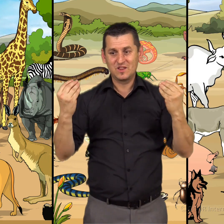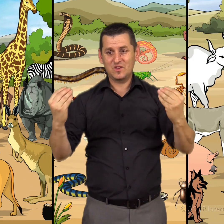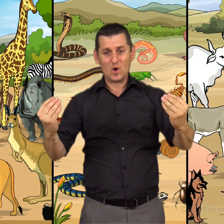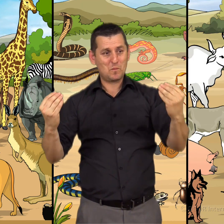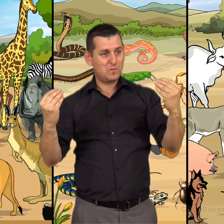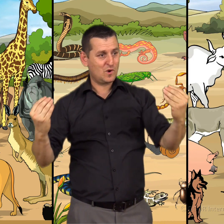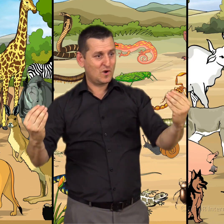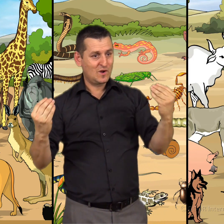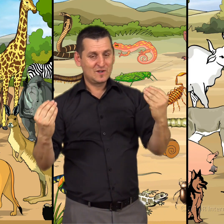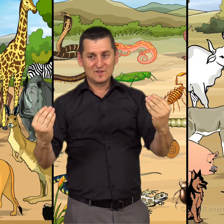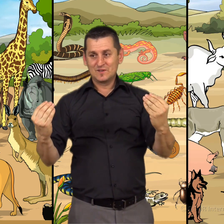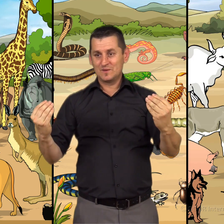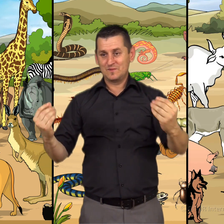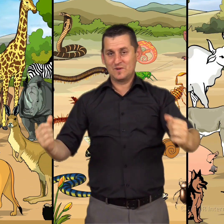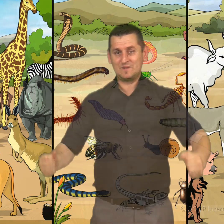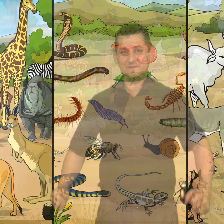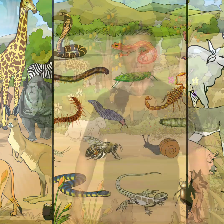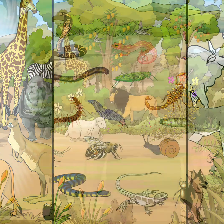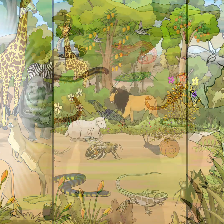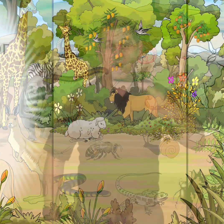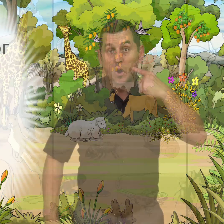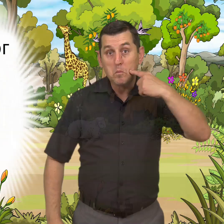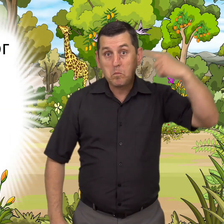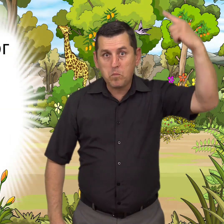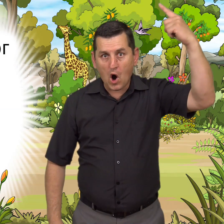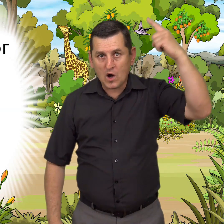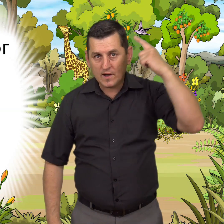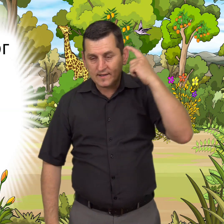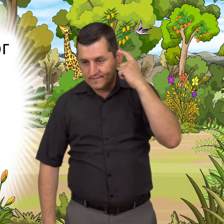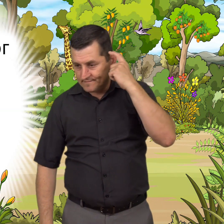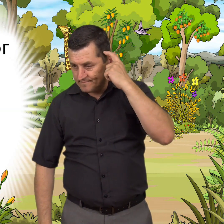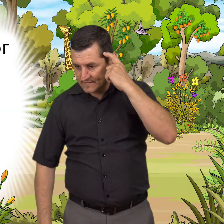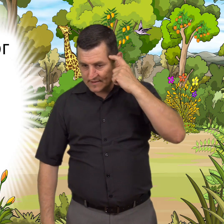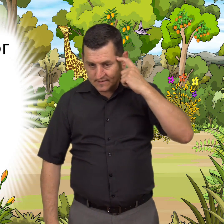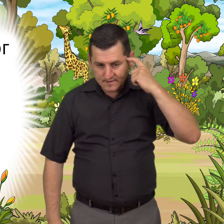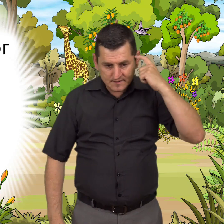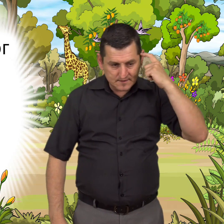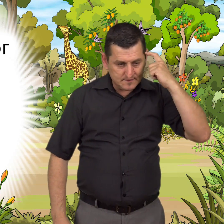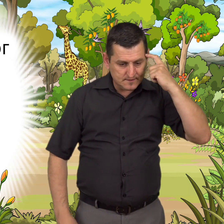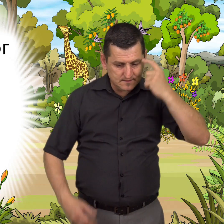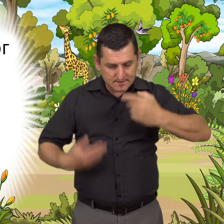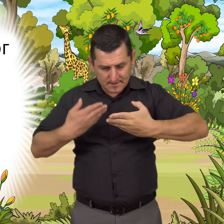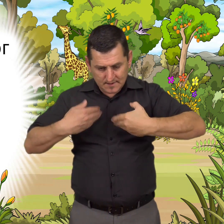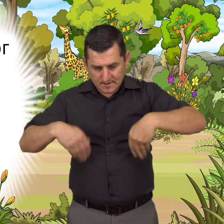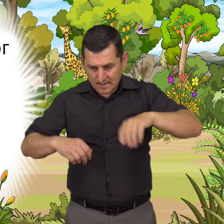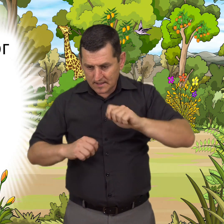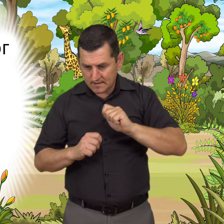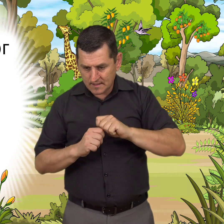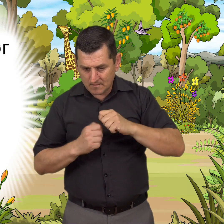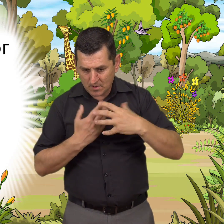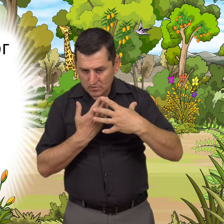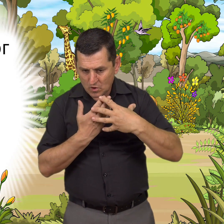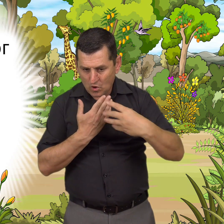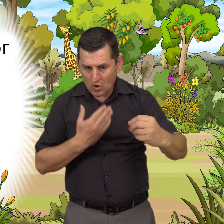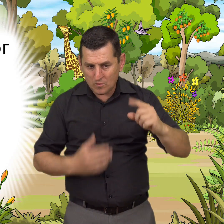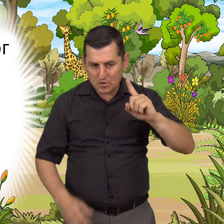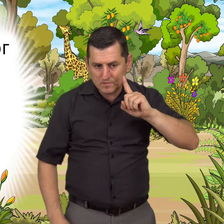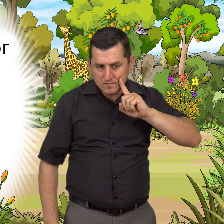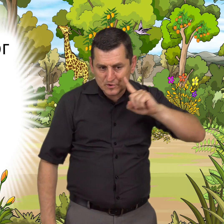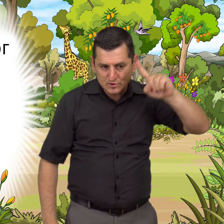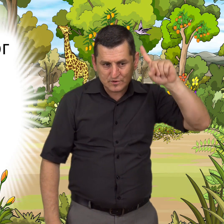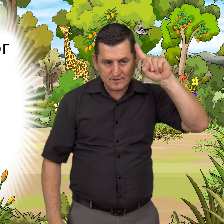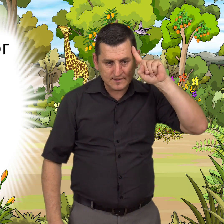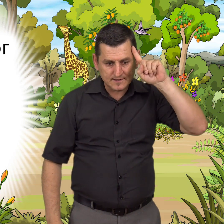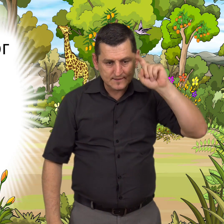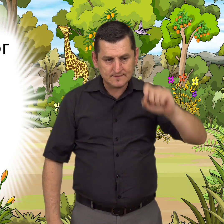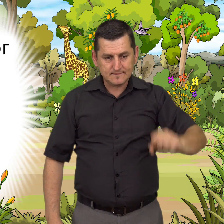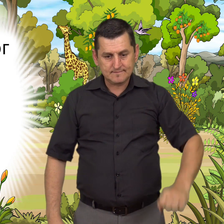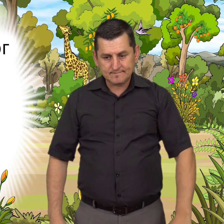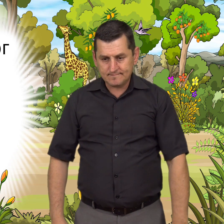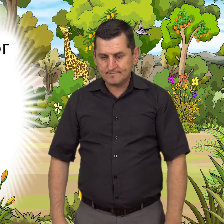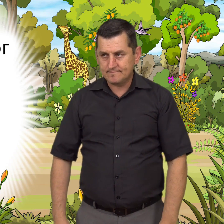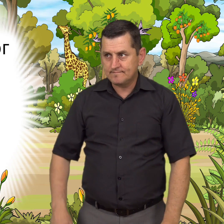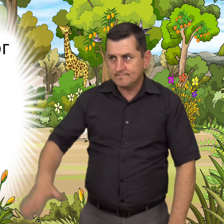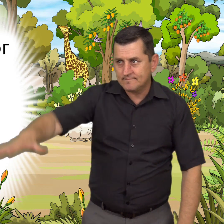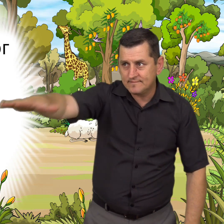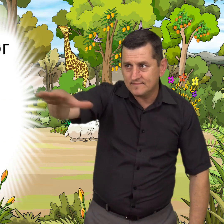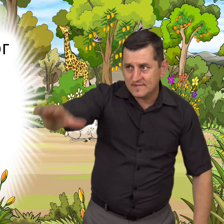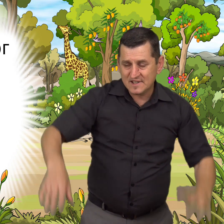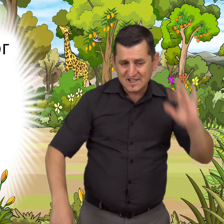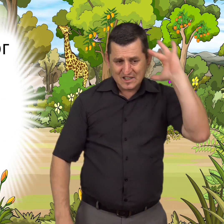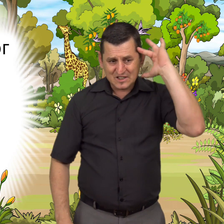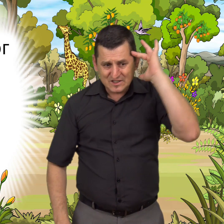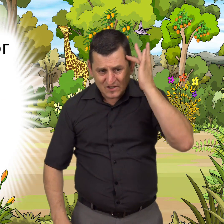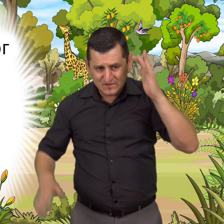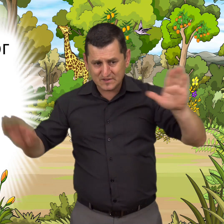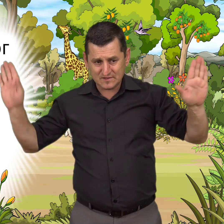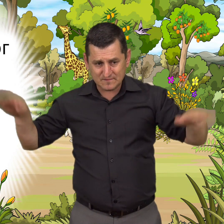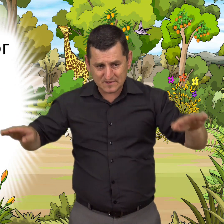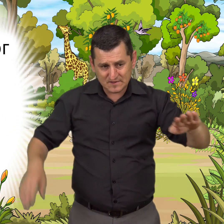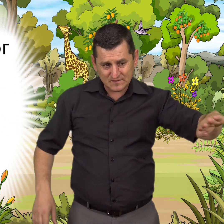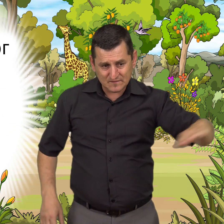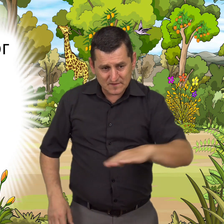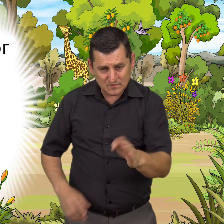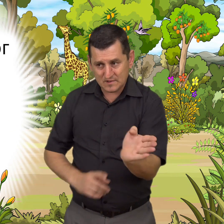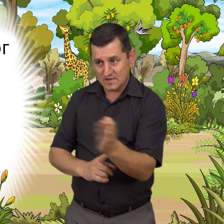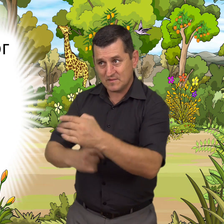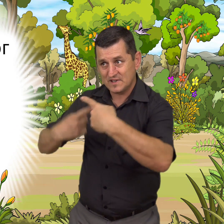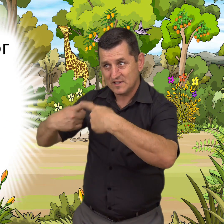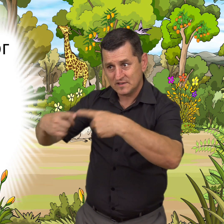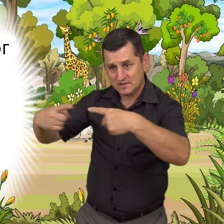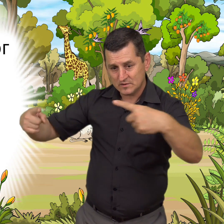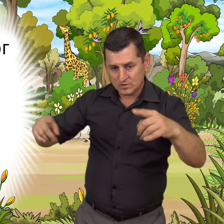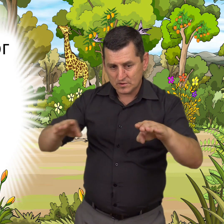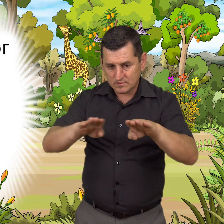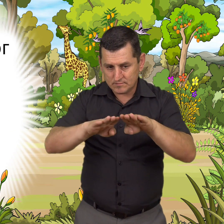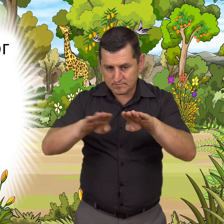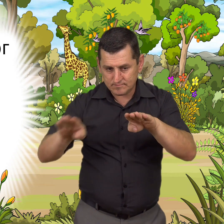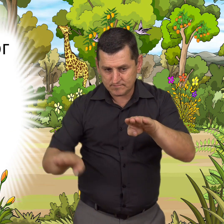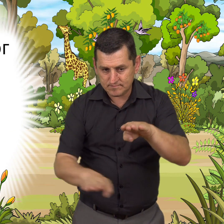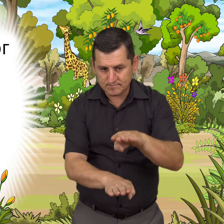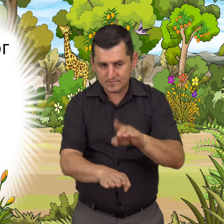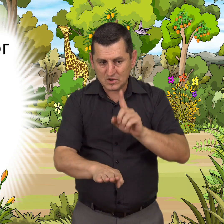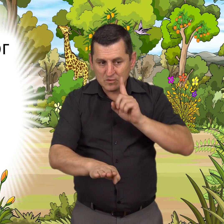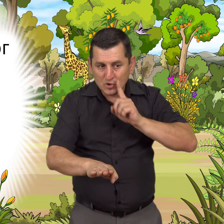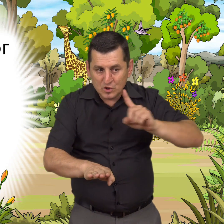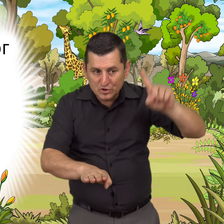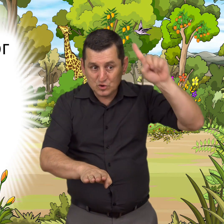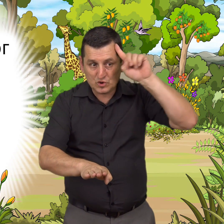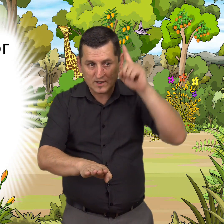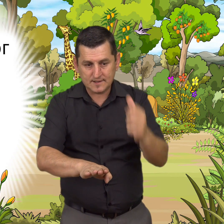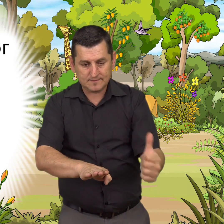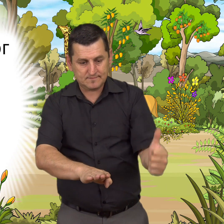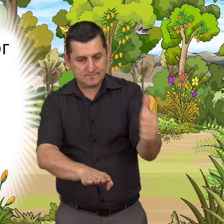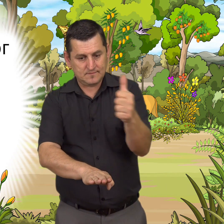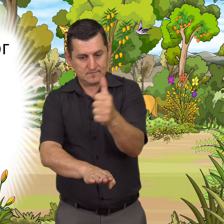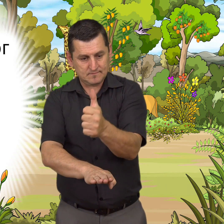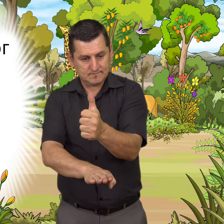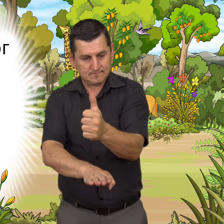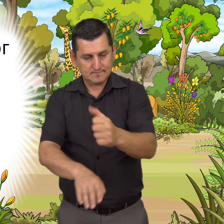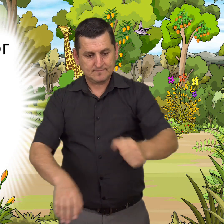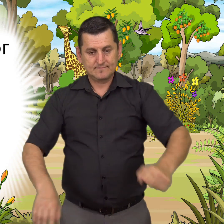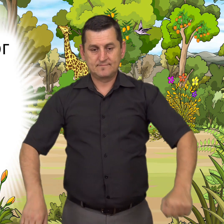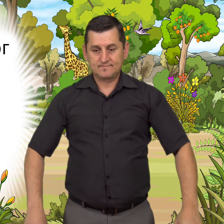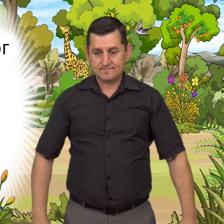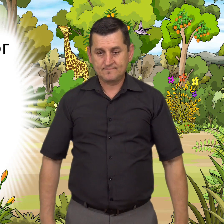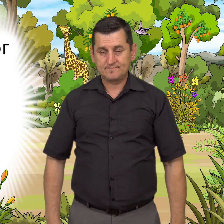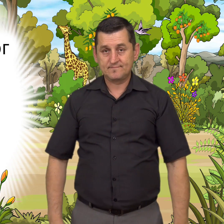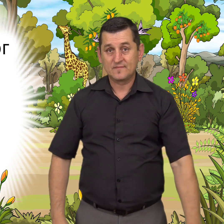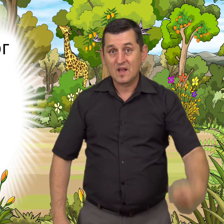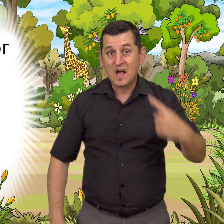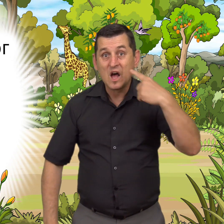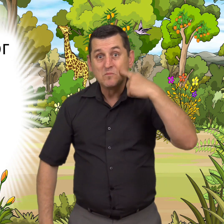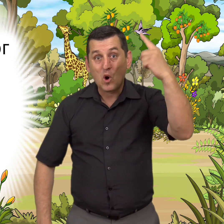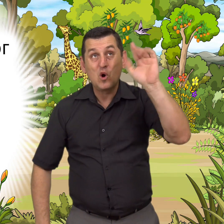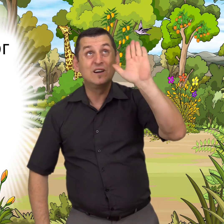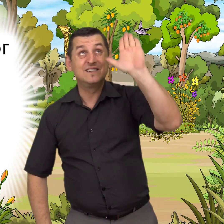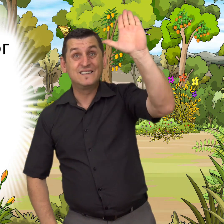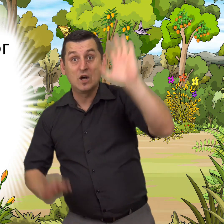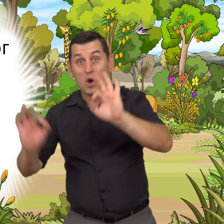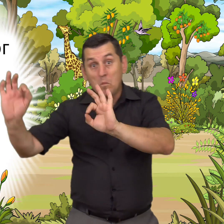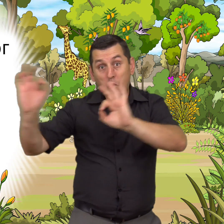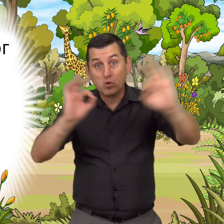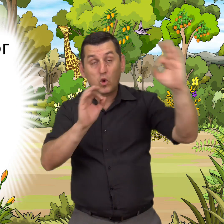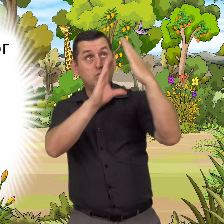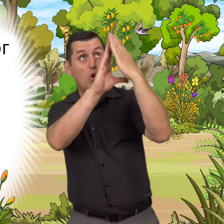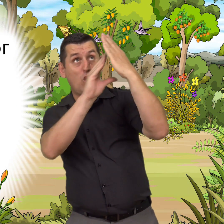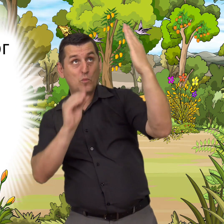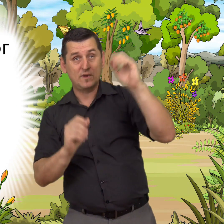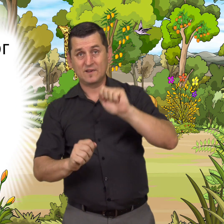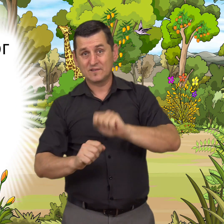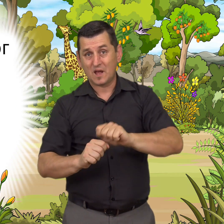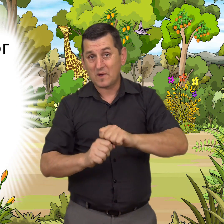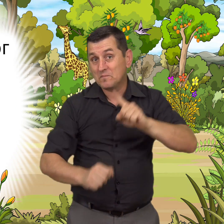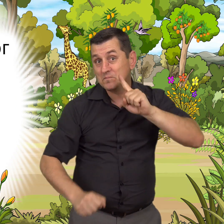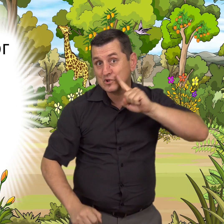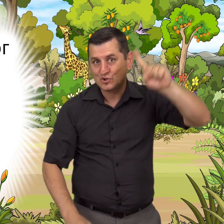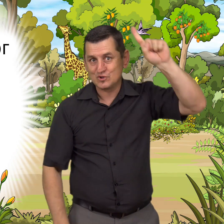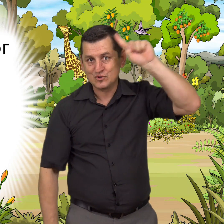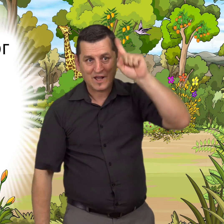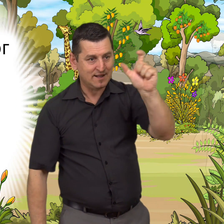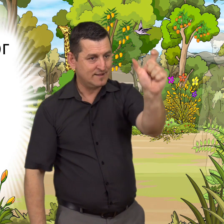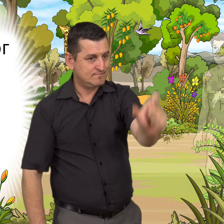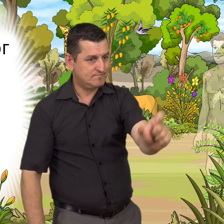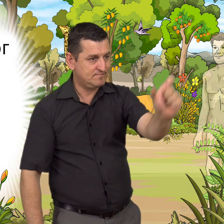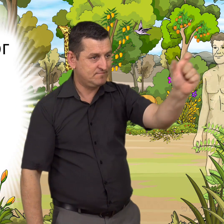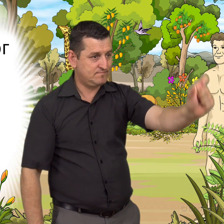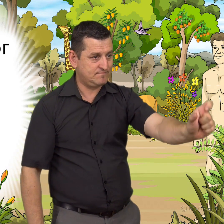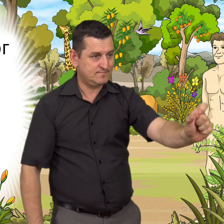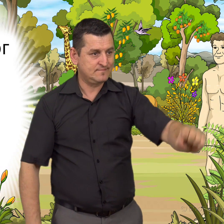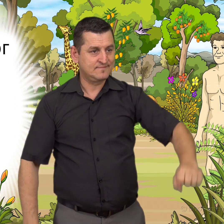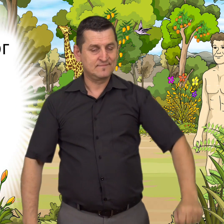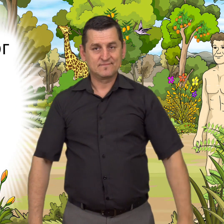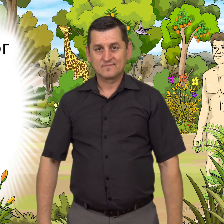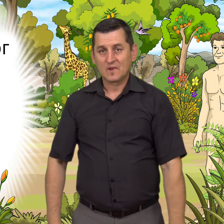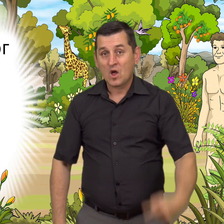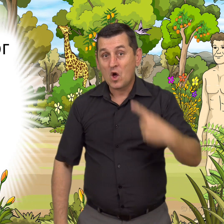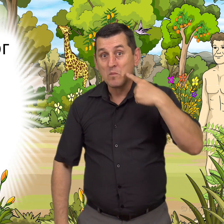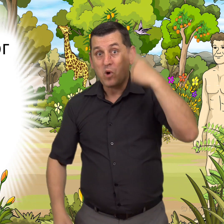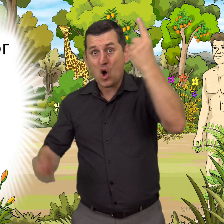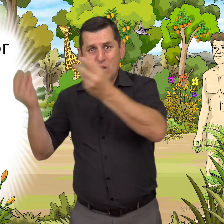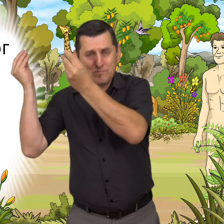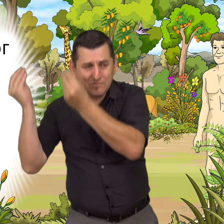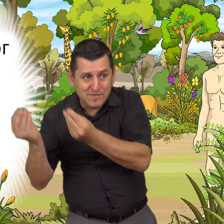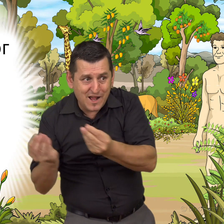Then God said, “Let Us make man in Our image, after Our likeness, to rule over the fish of the sea and the birds of the air, over the livestock, and over all the earth itself and every creature that crawls upon it.”